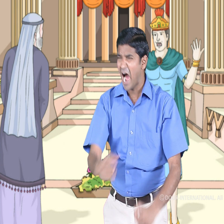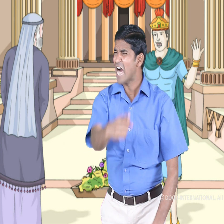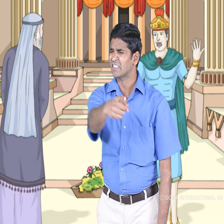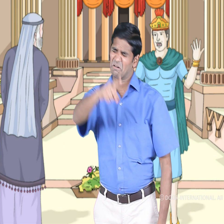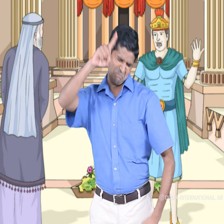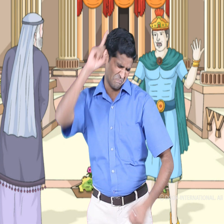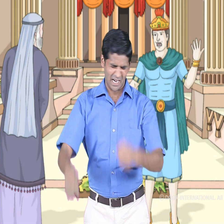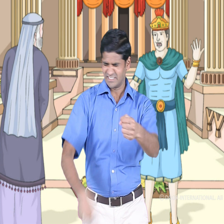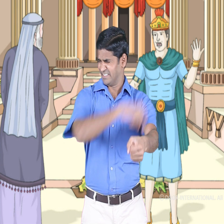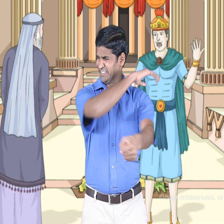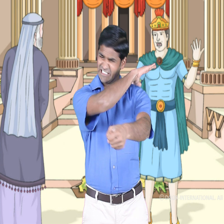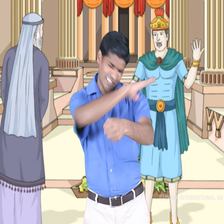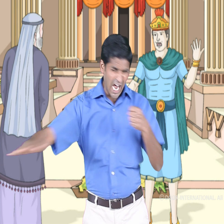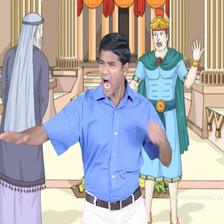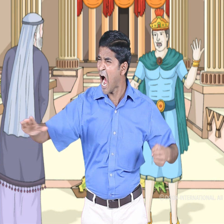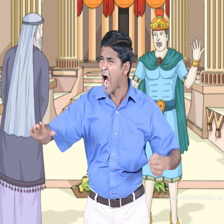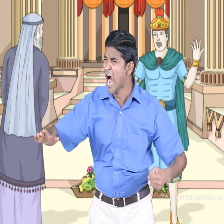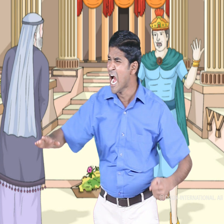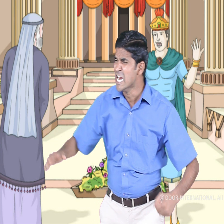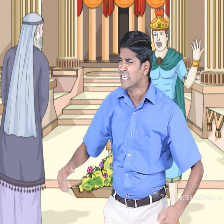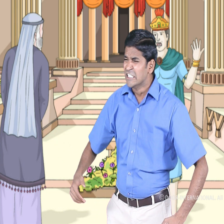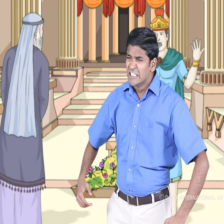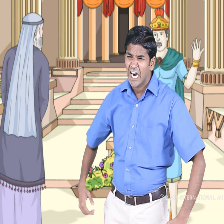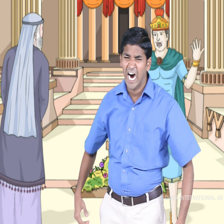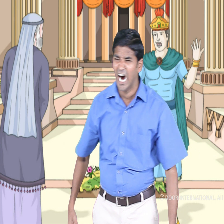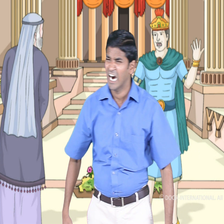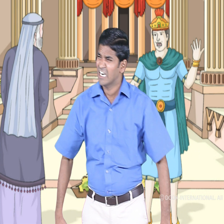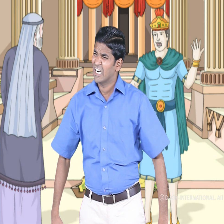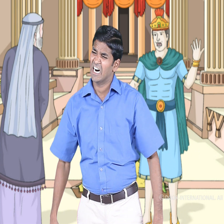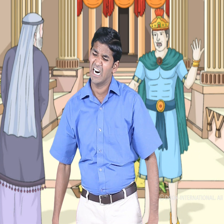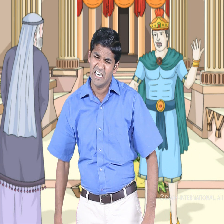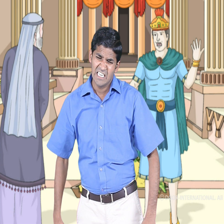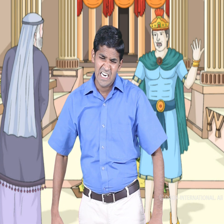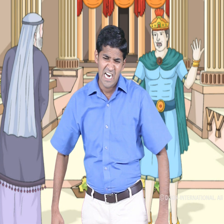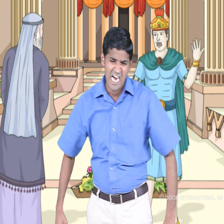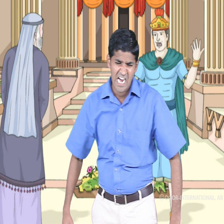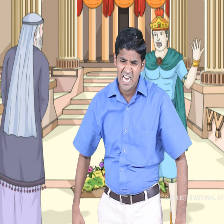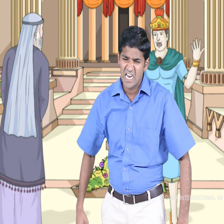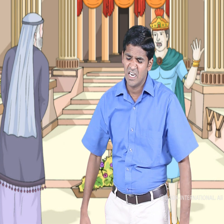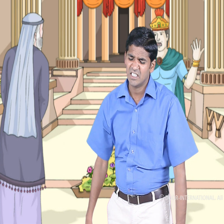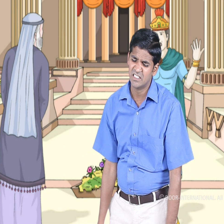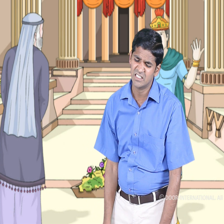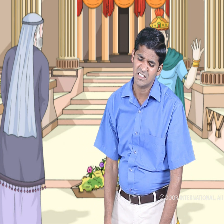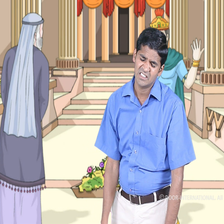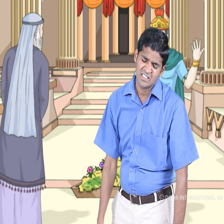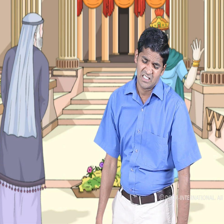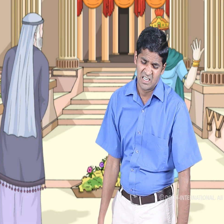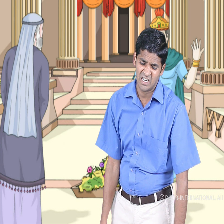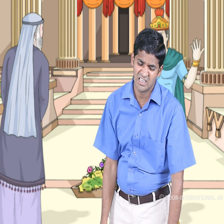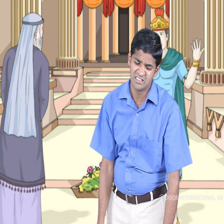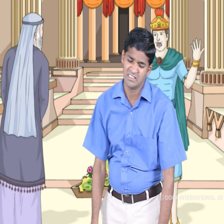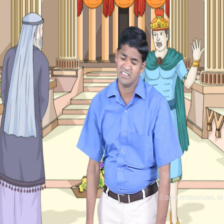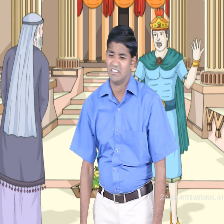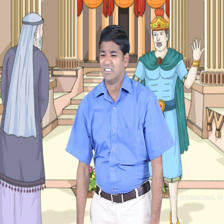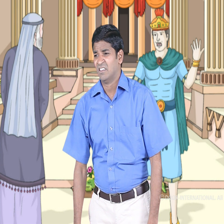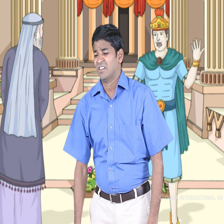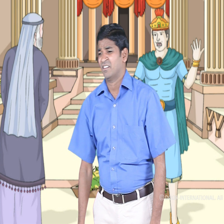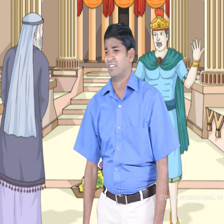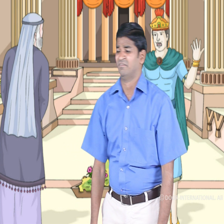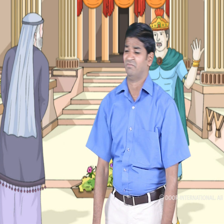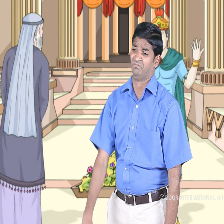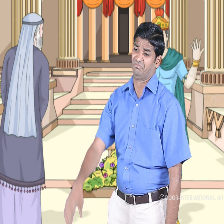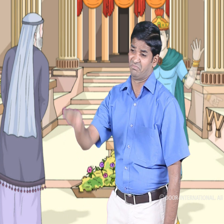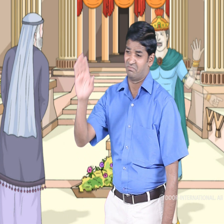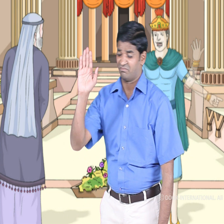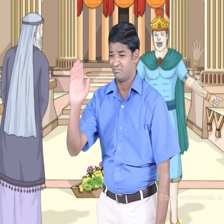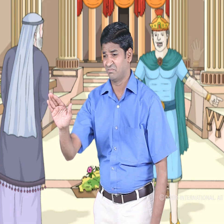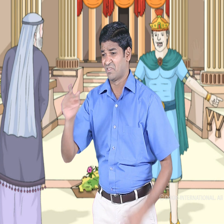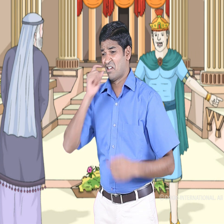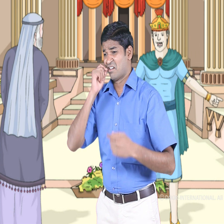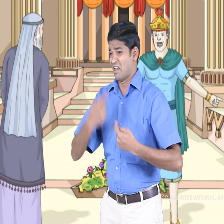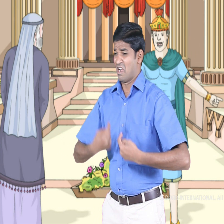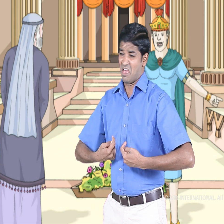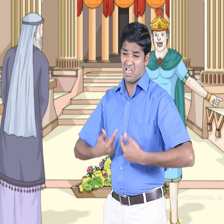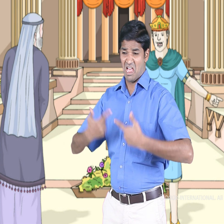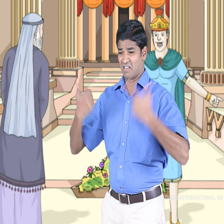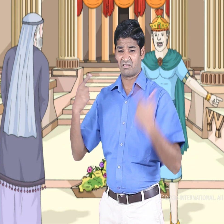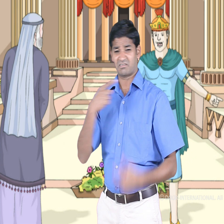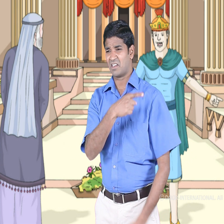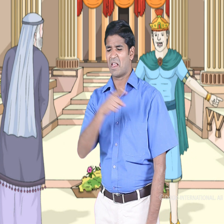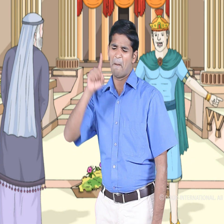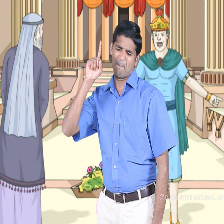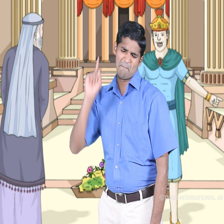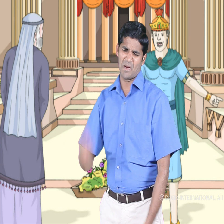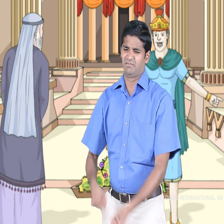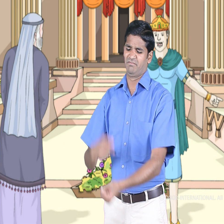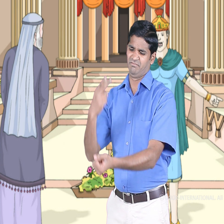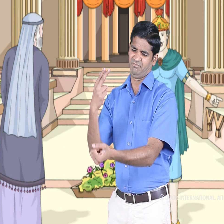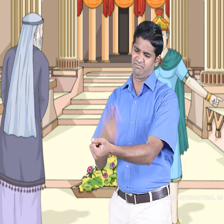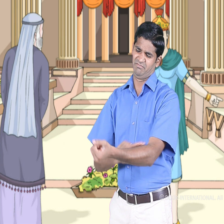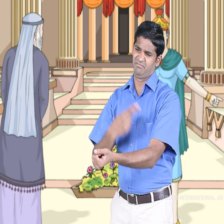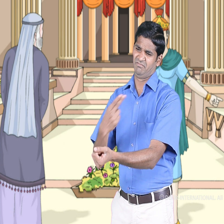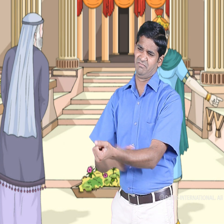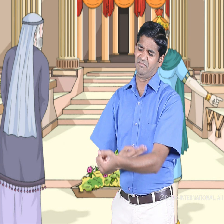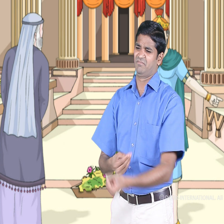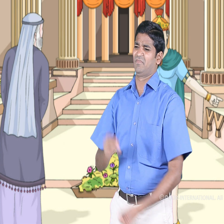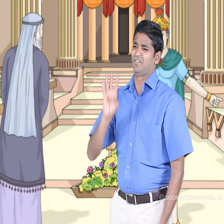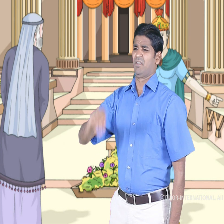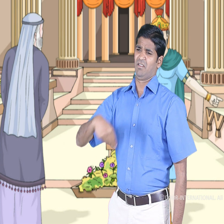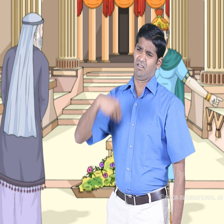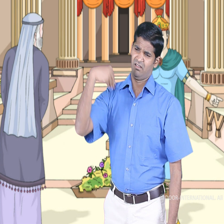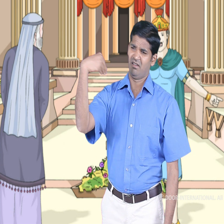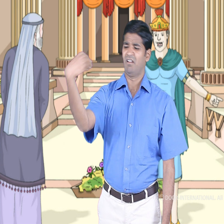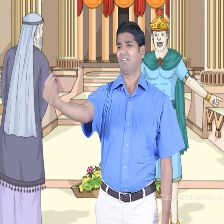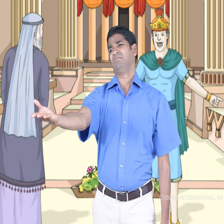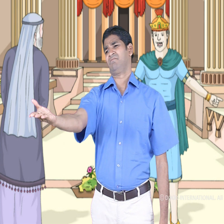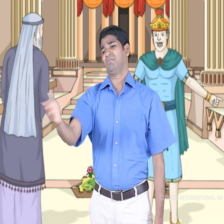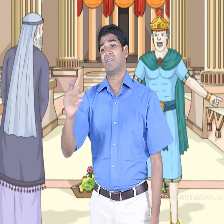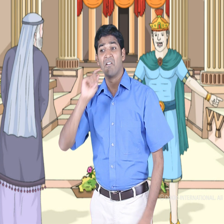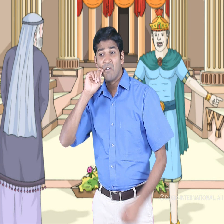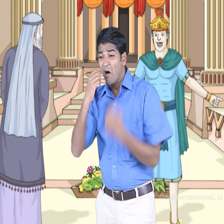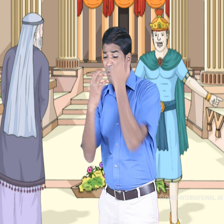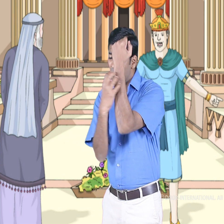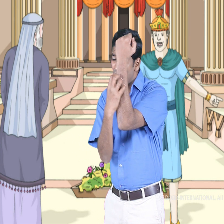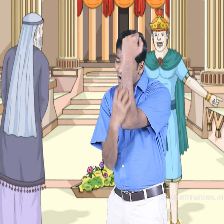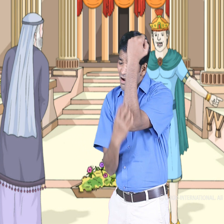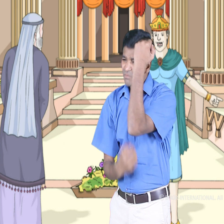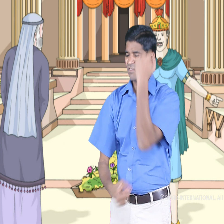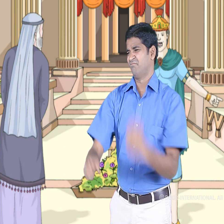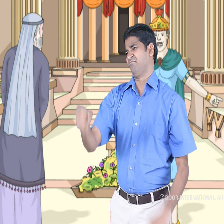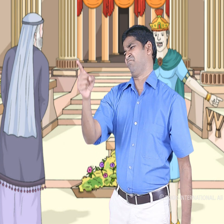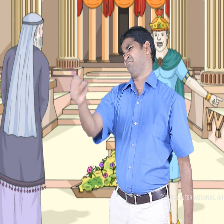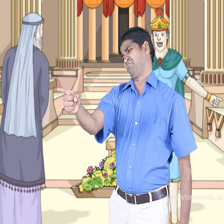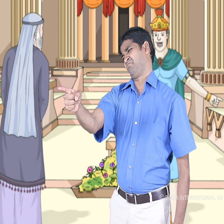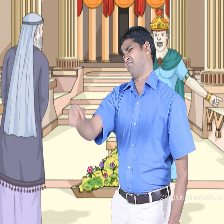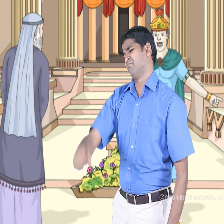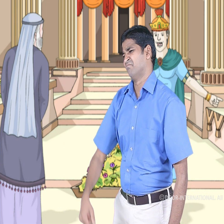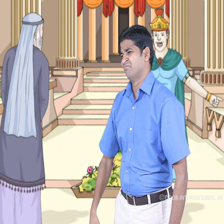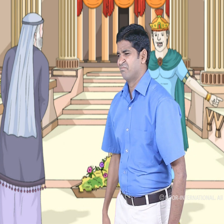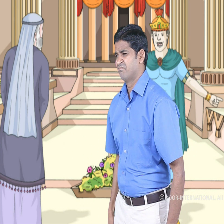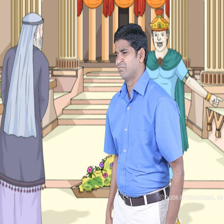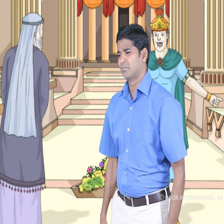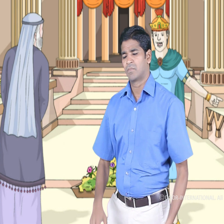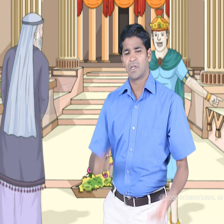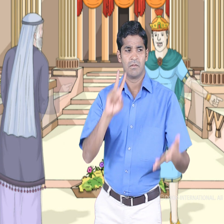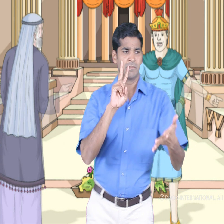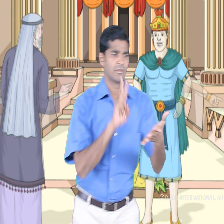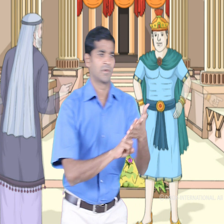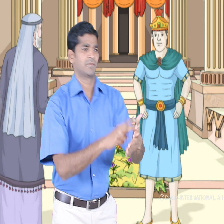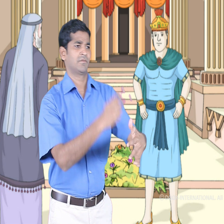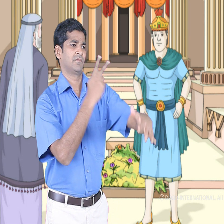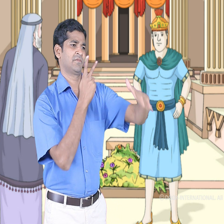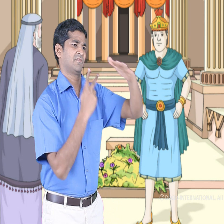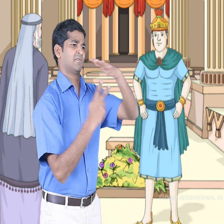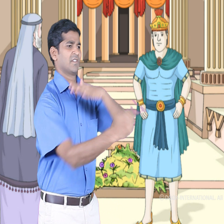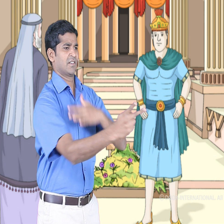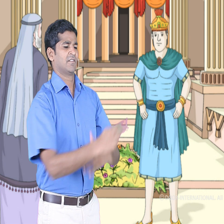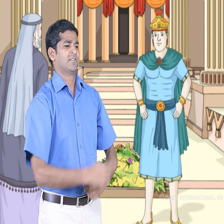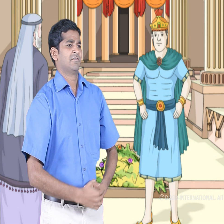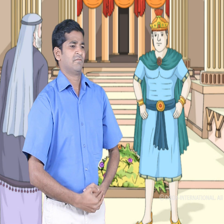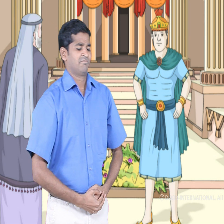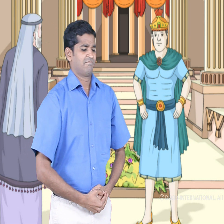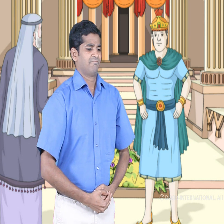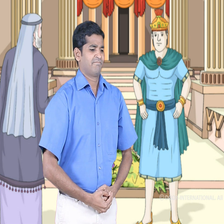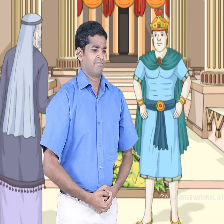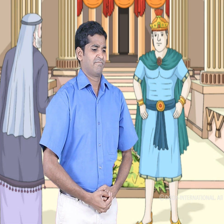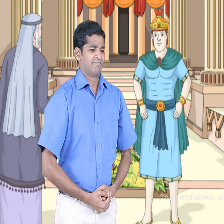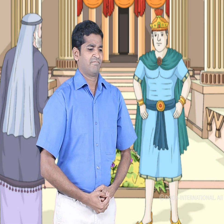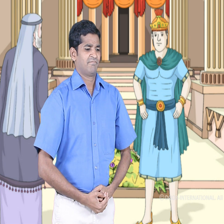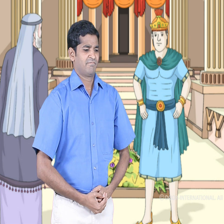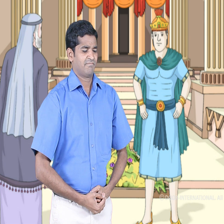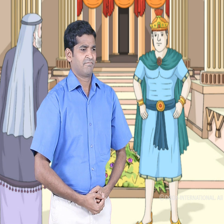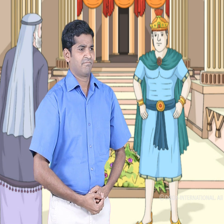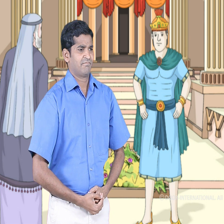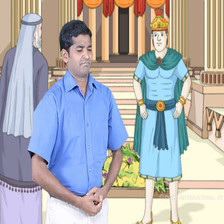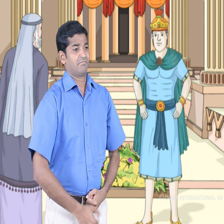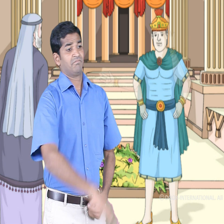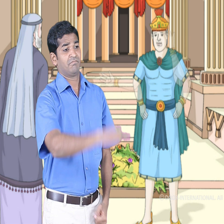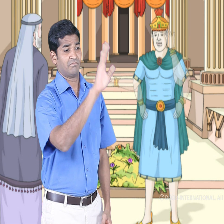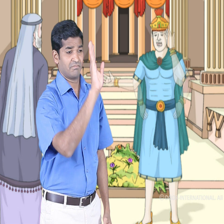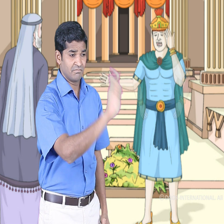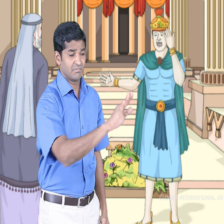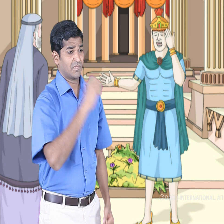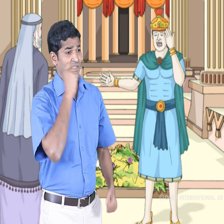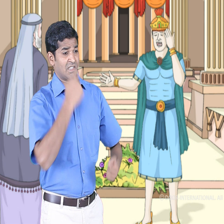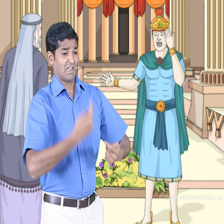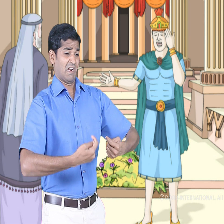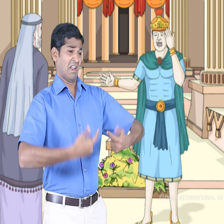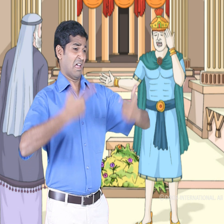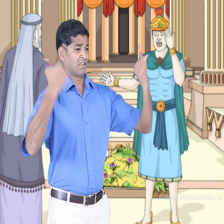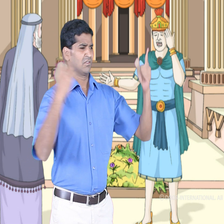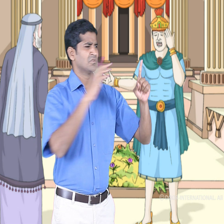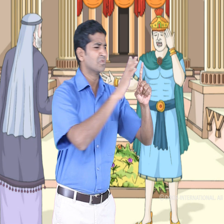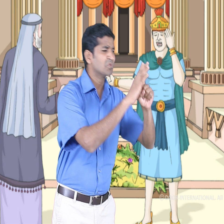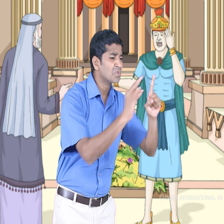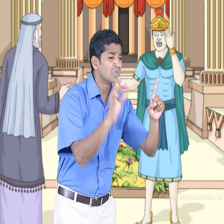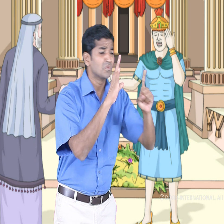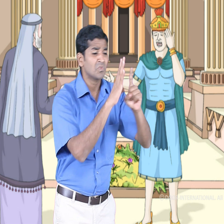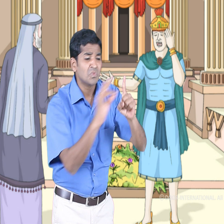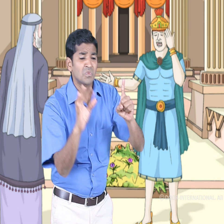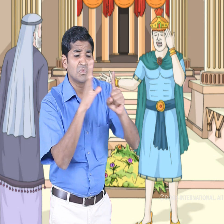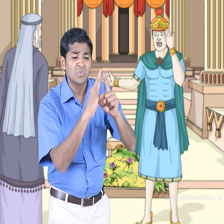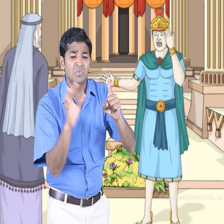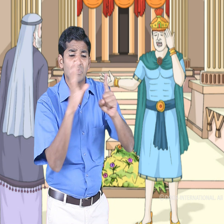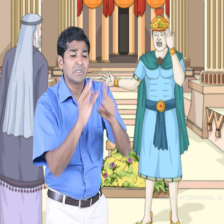Because he has done this thing and has shown no pity, he must pay for the lamb four times over.”